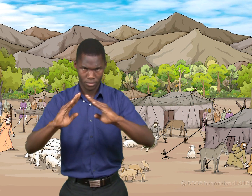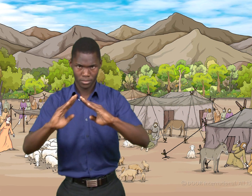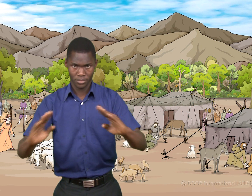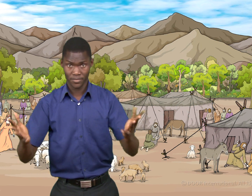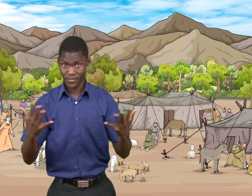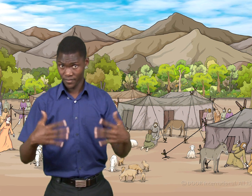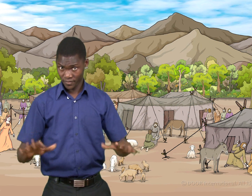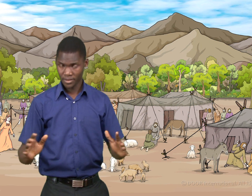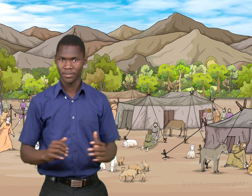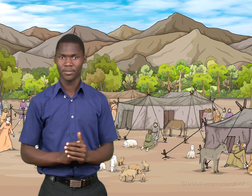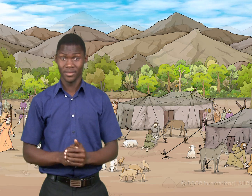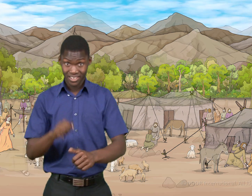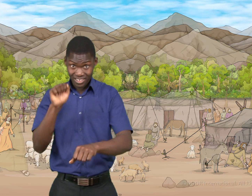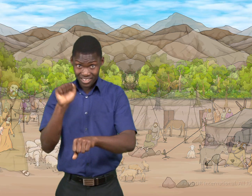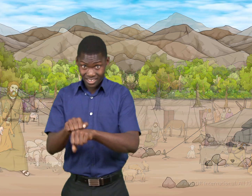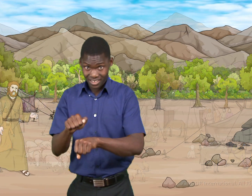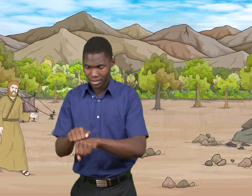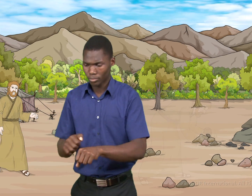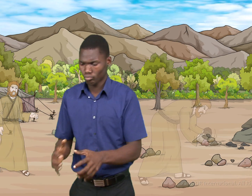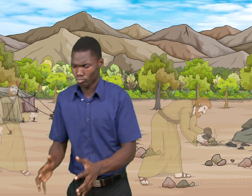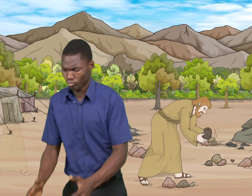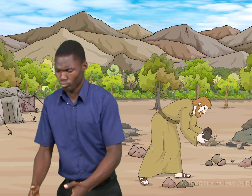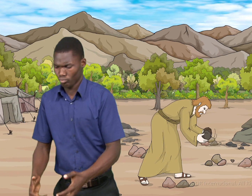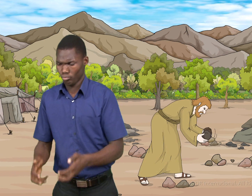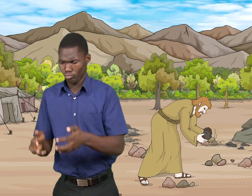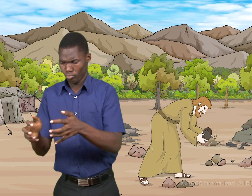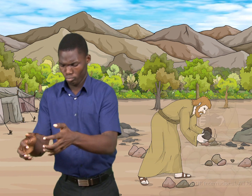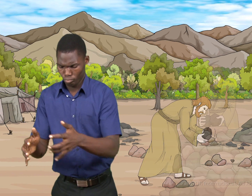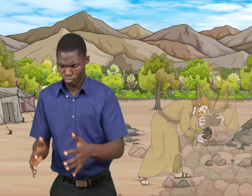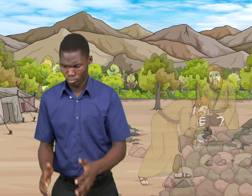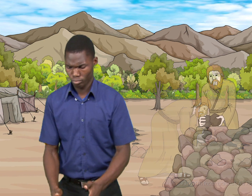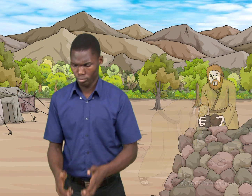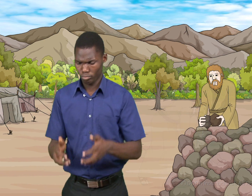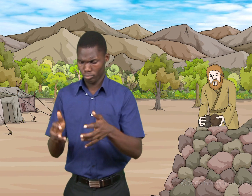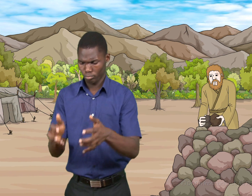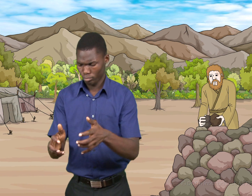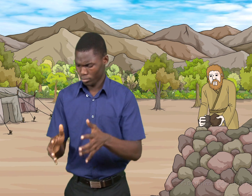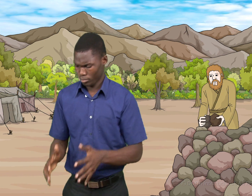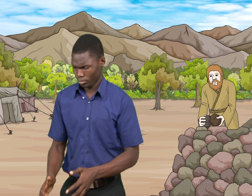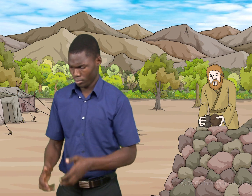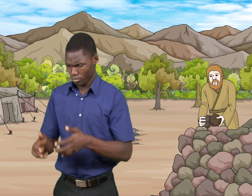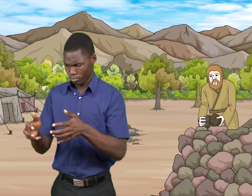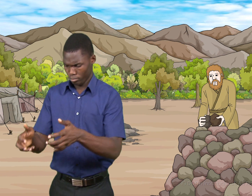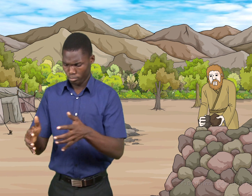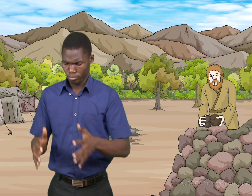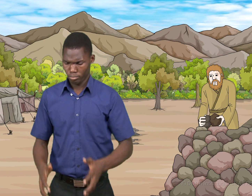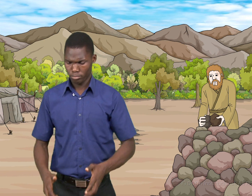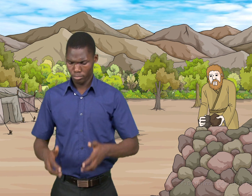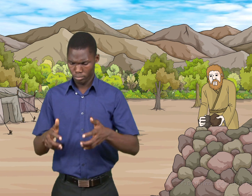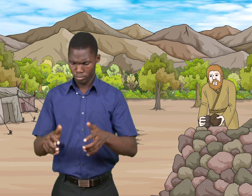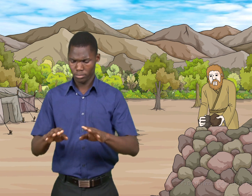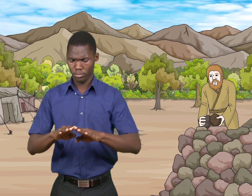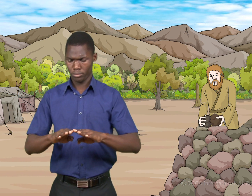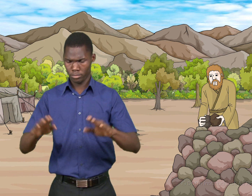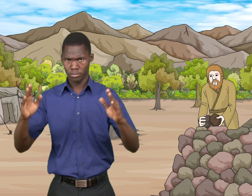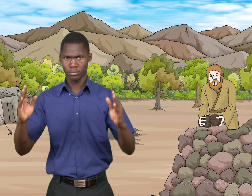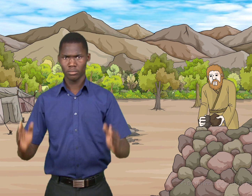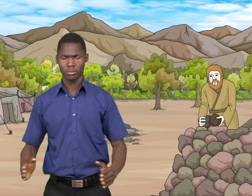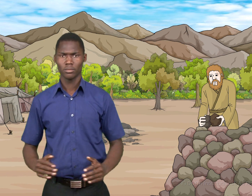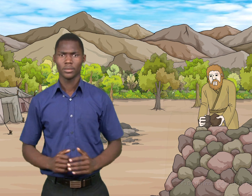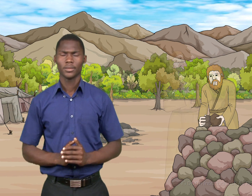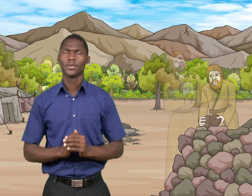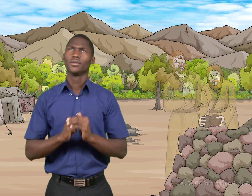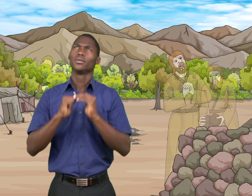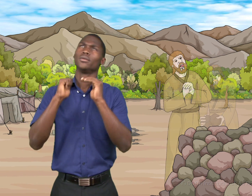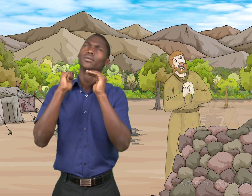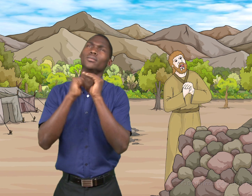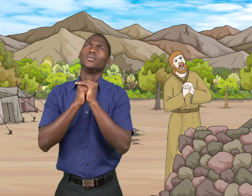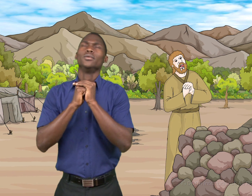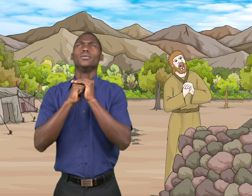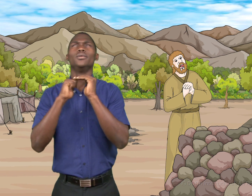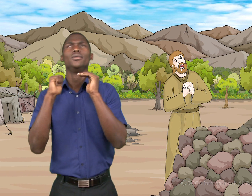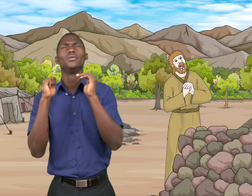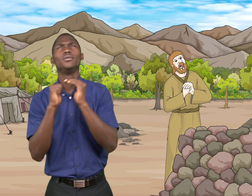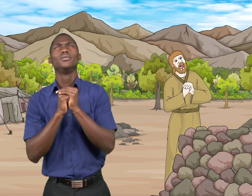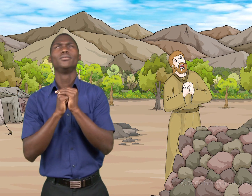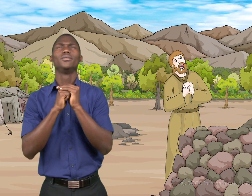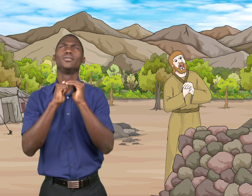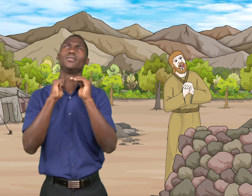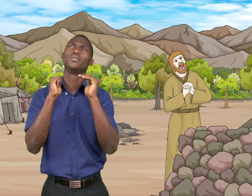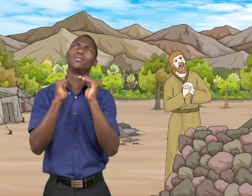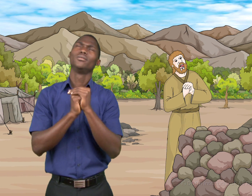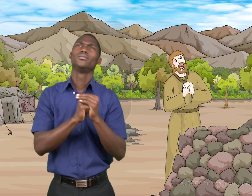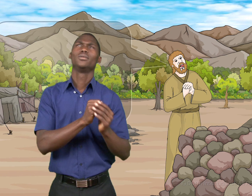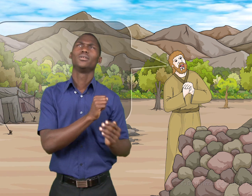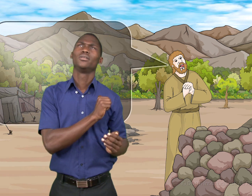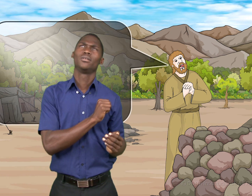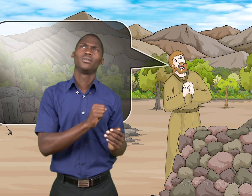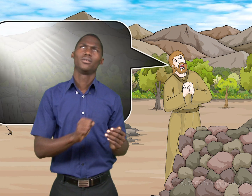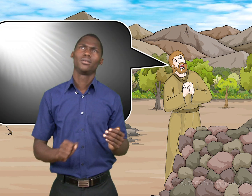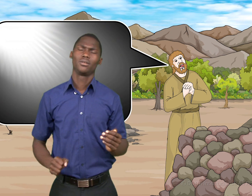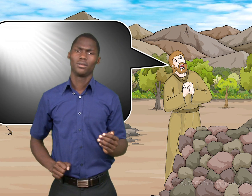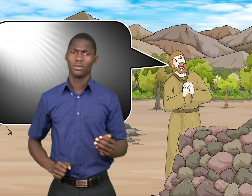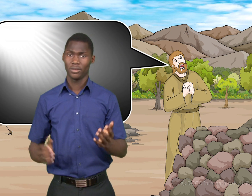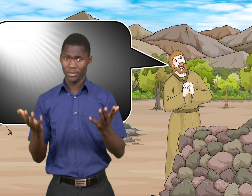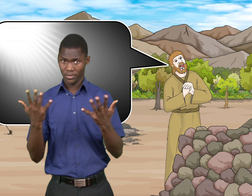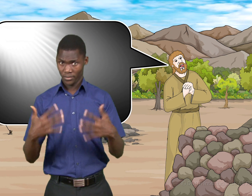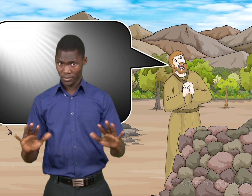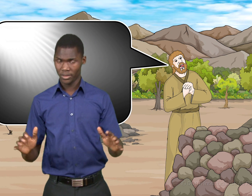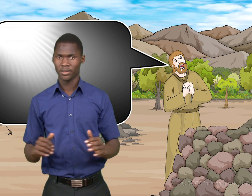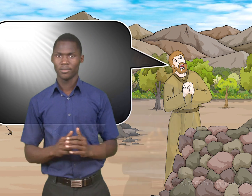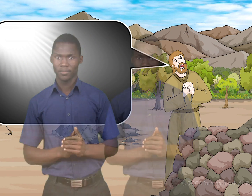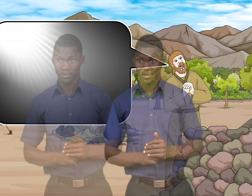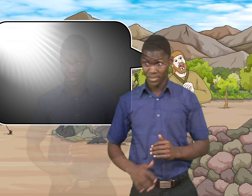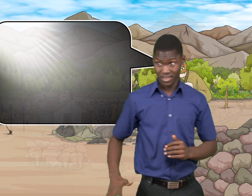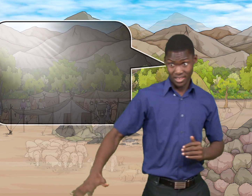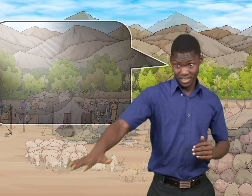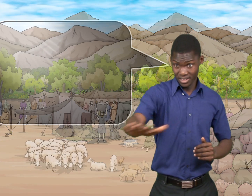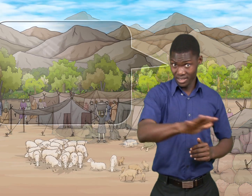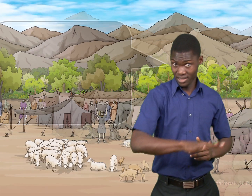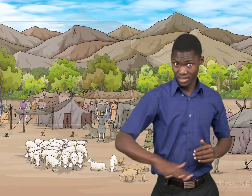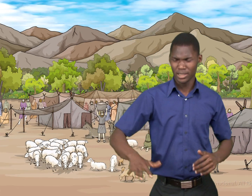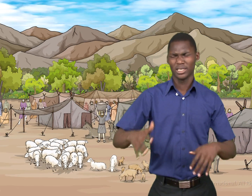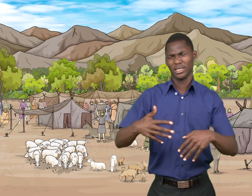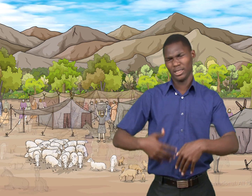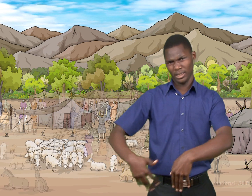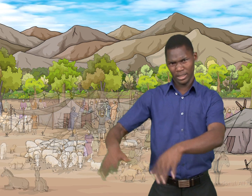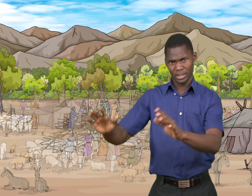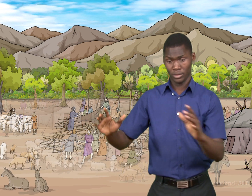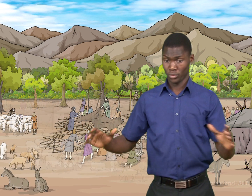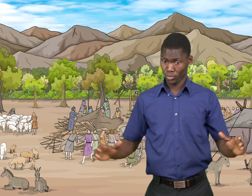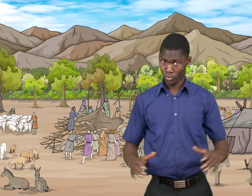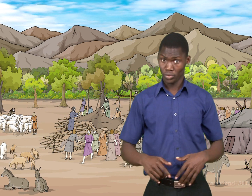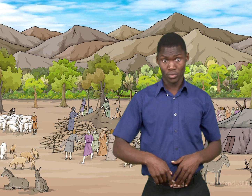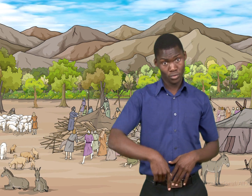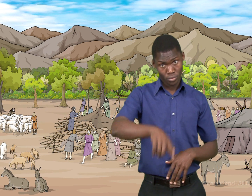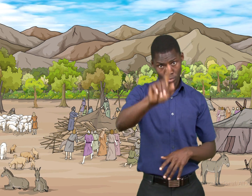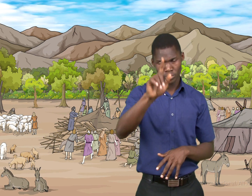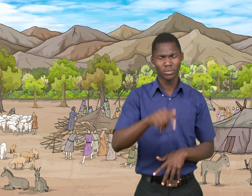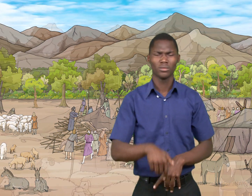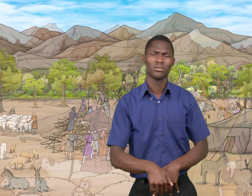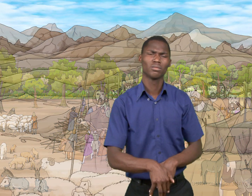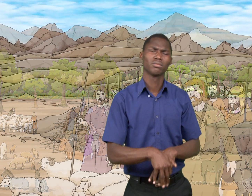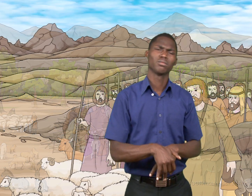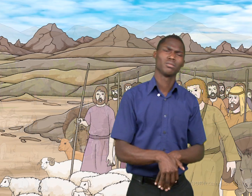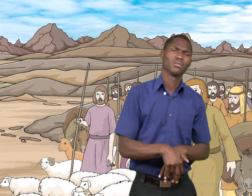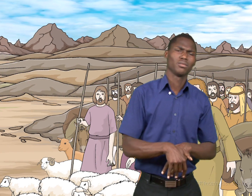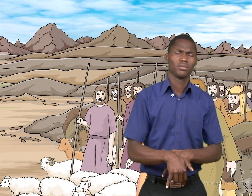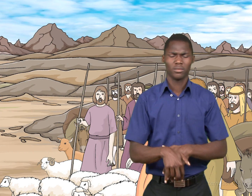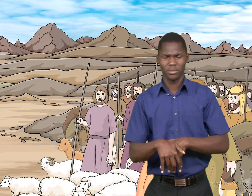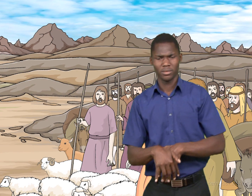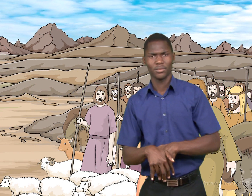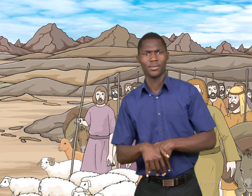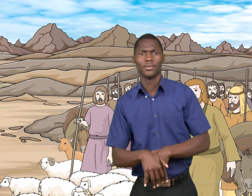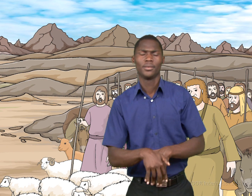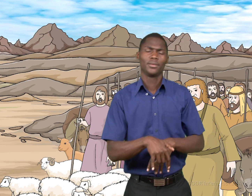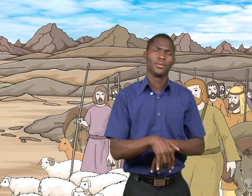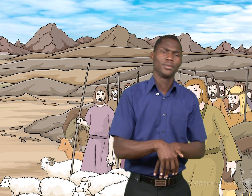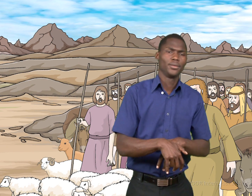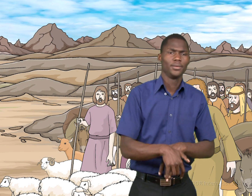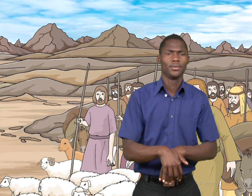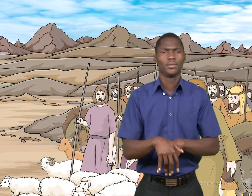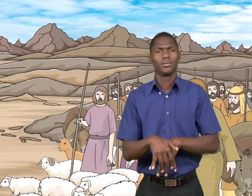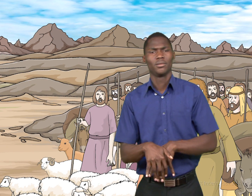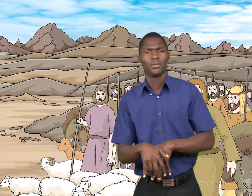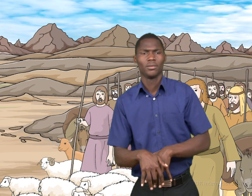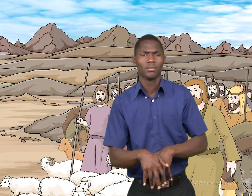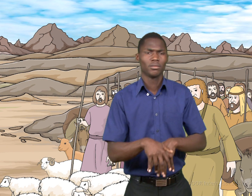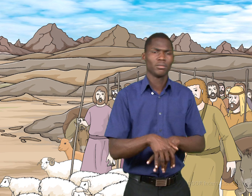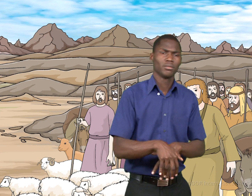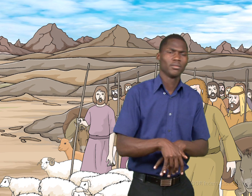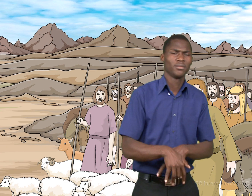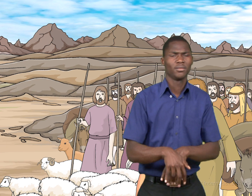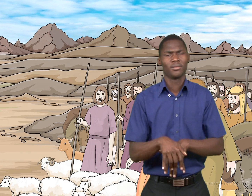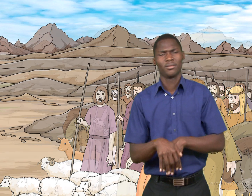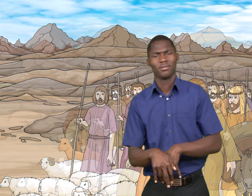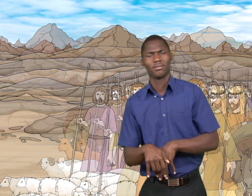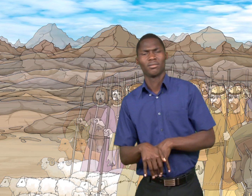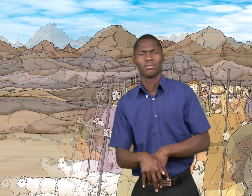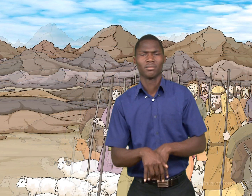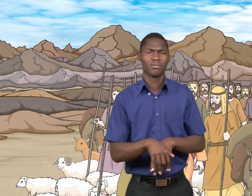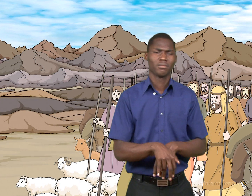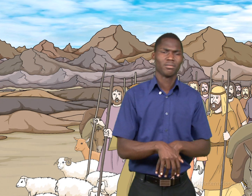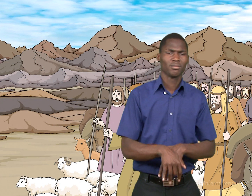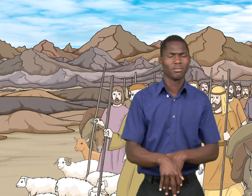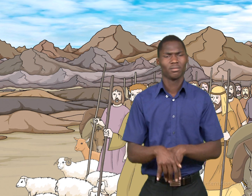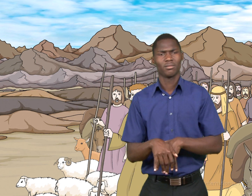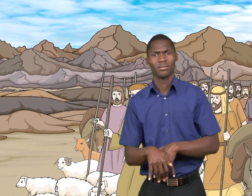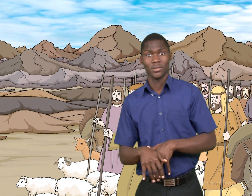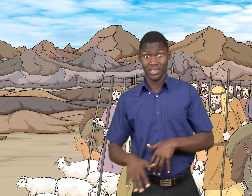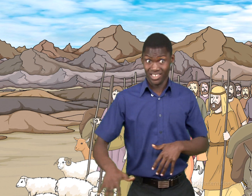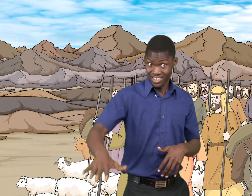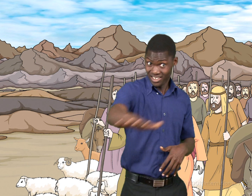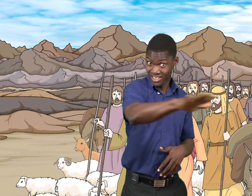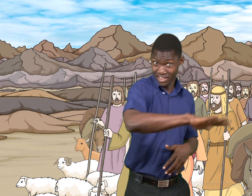There he built an altar to the LORD, and he called on the name of the LORD.